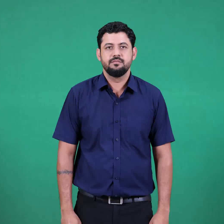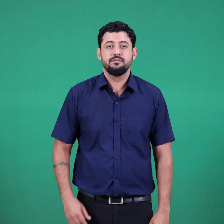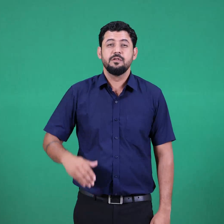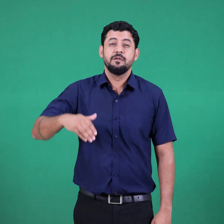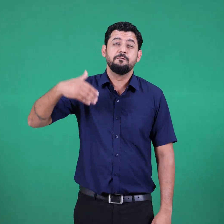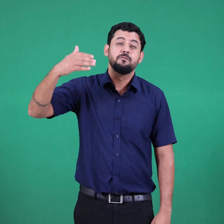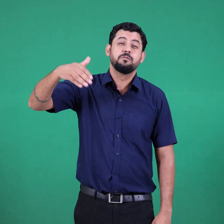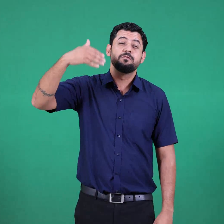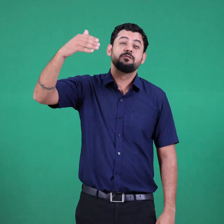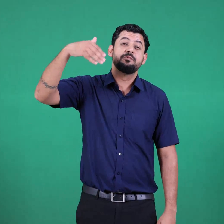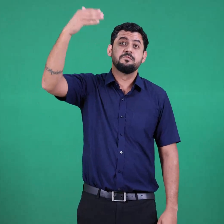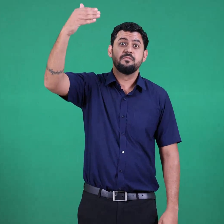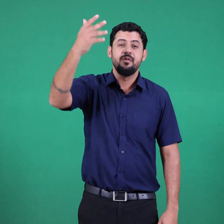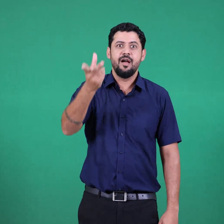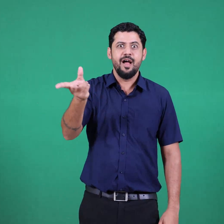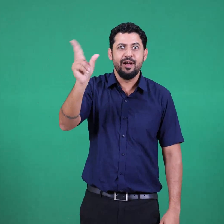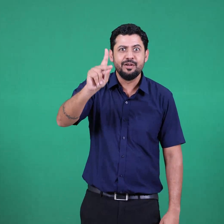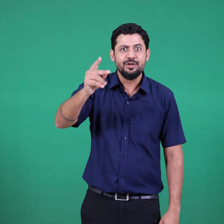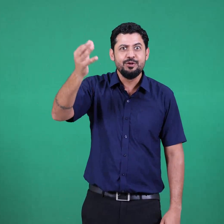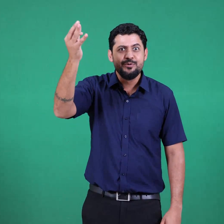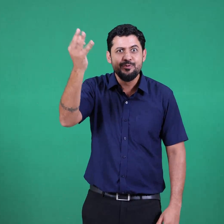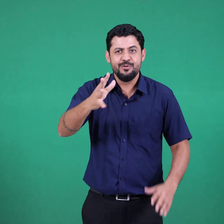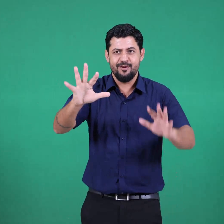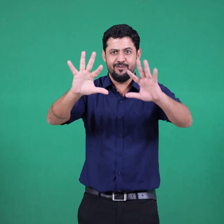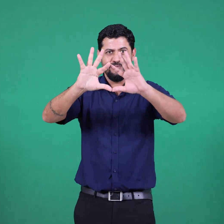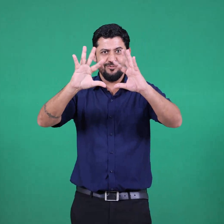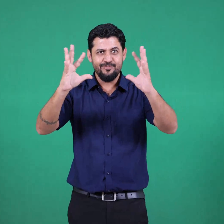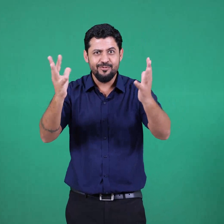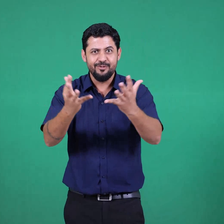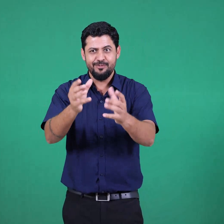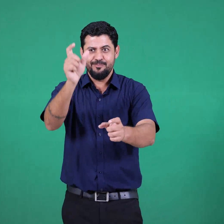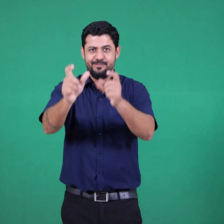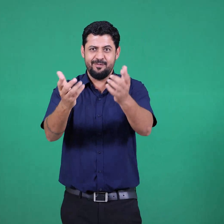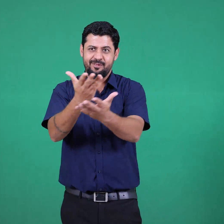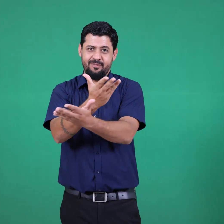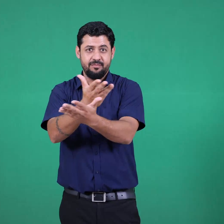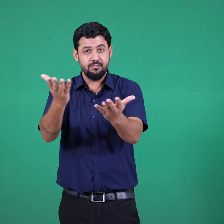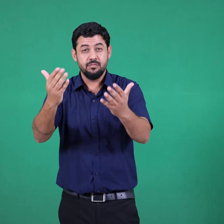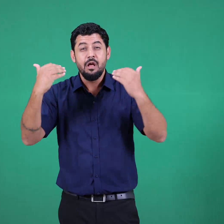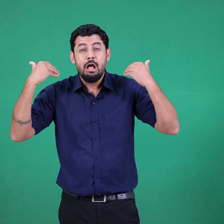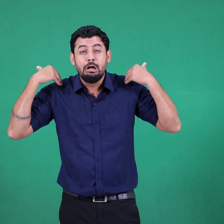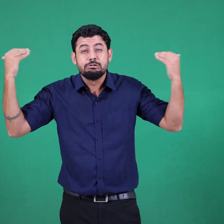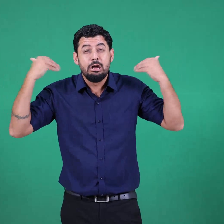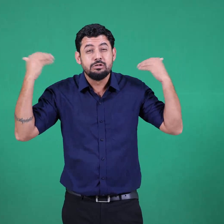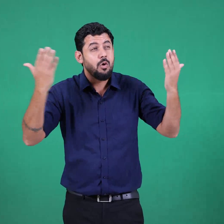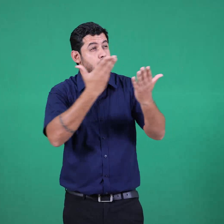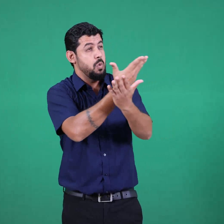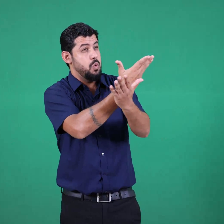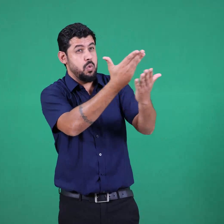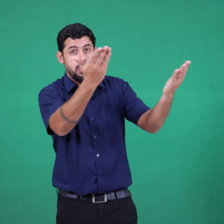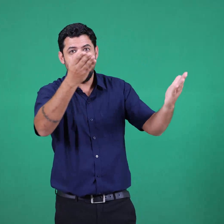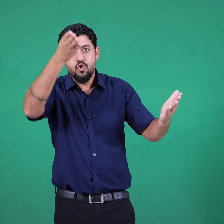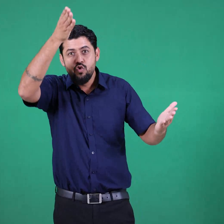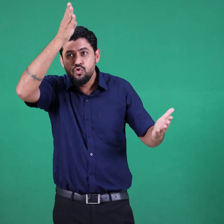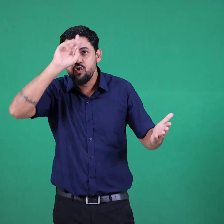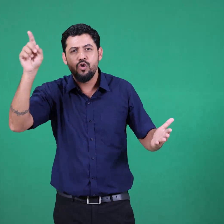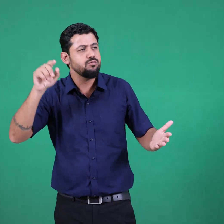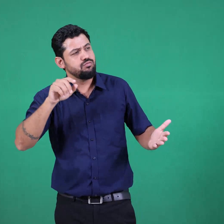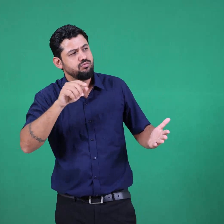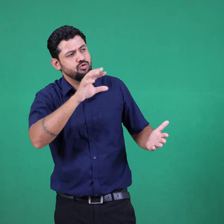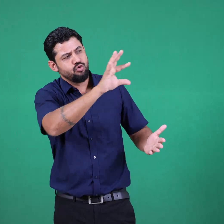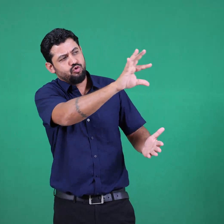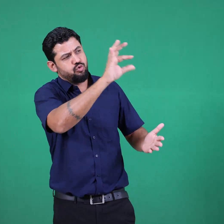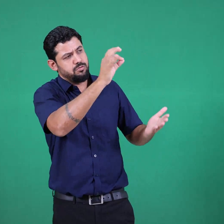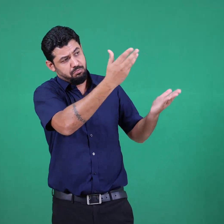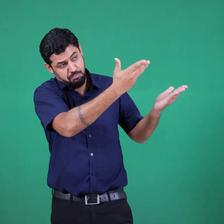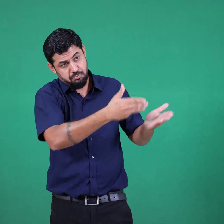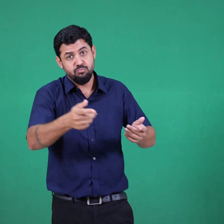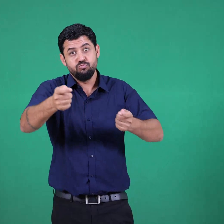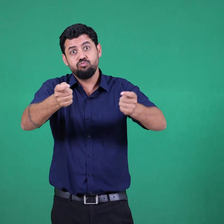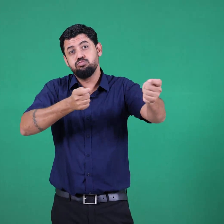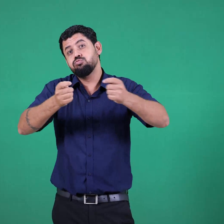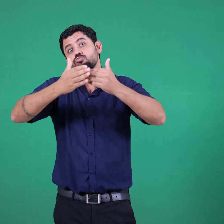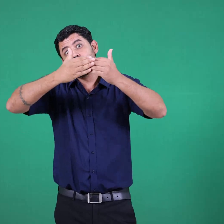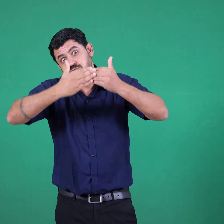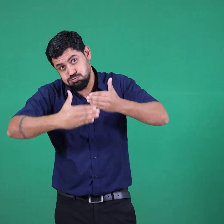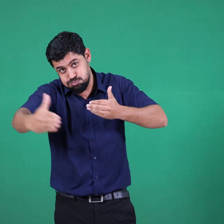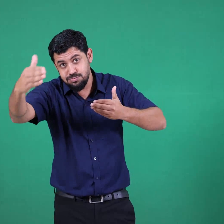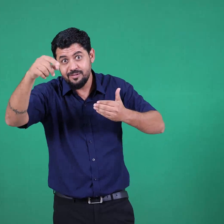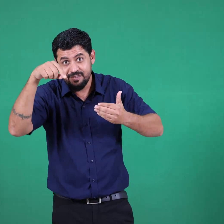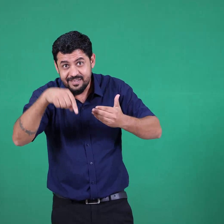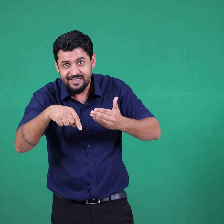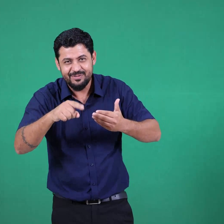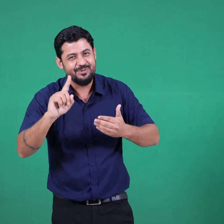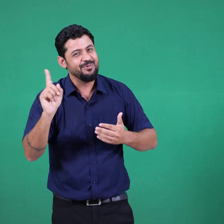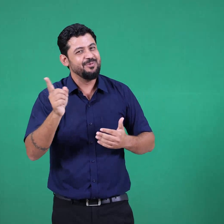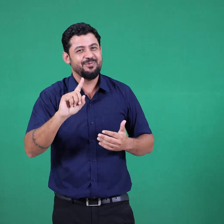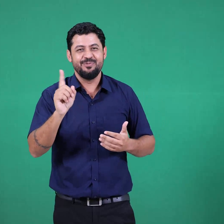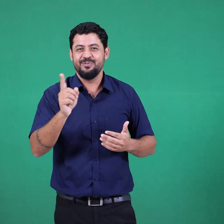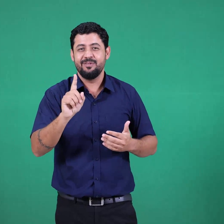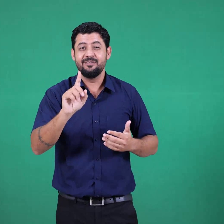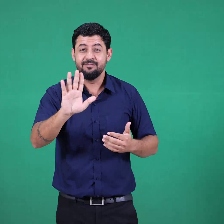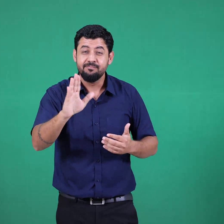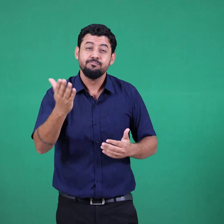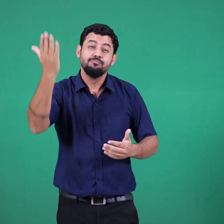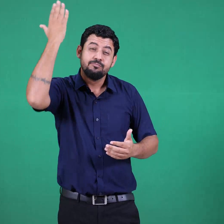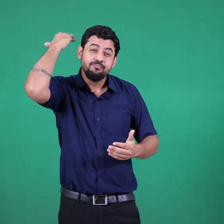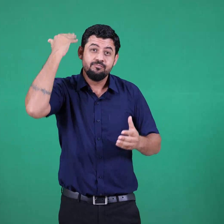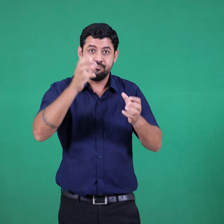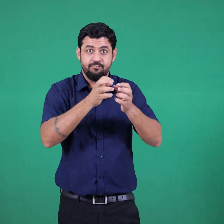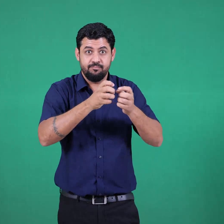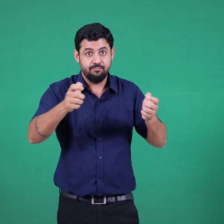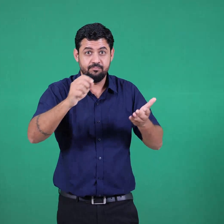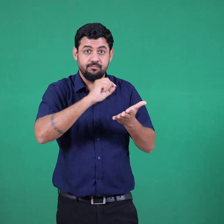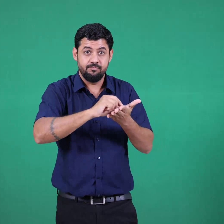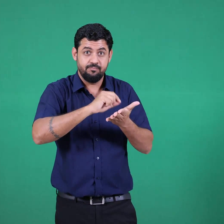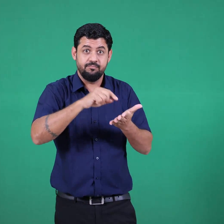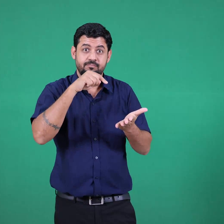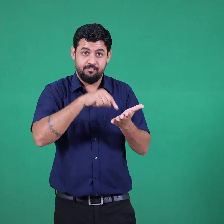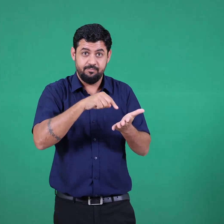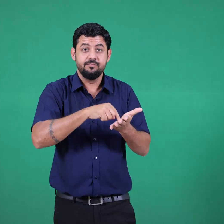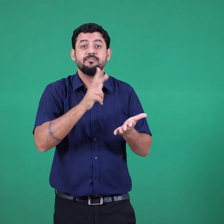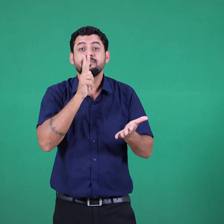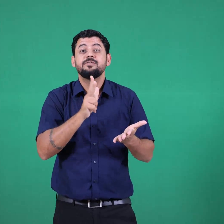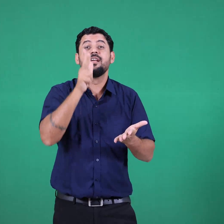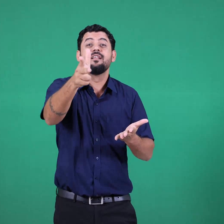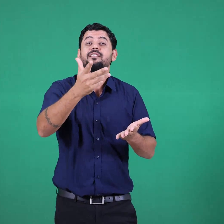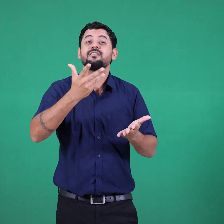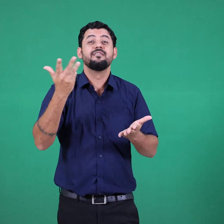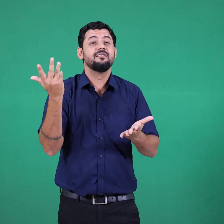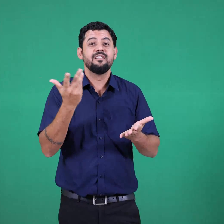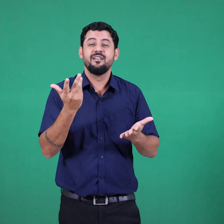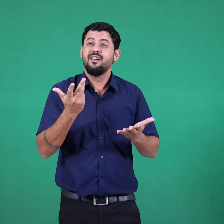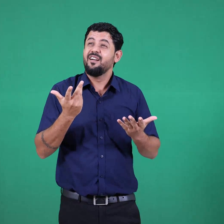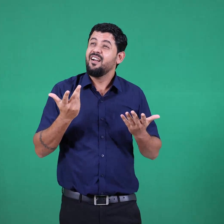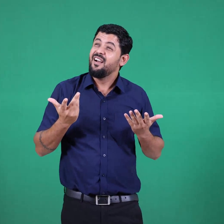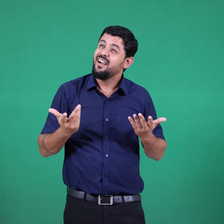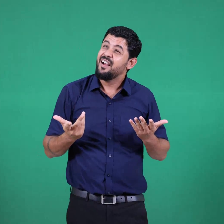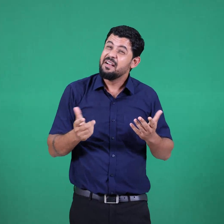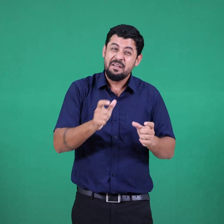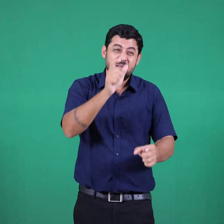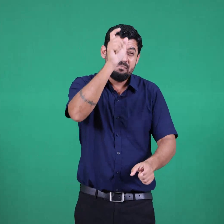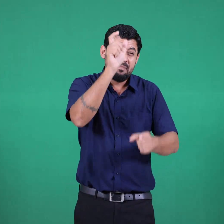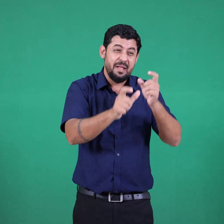For it is not to angels that He has subjected the world to come, about which we are speaking.